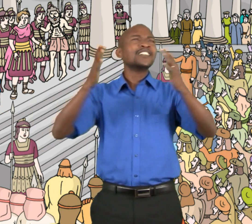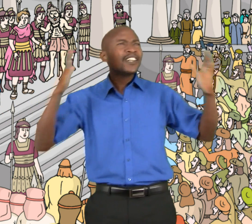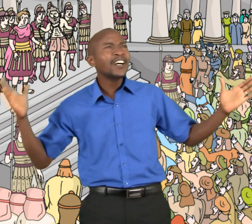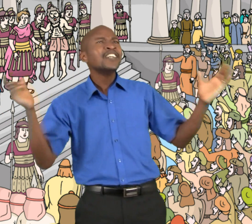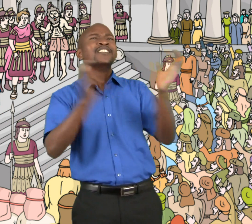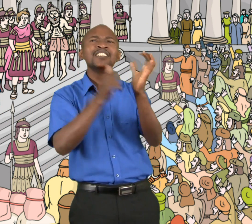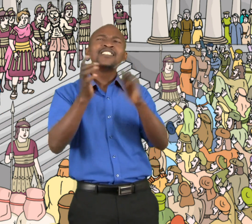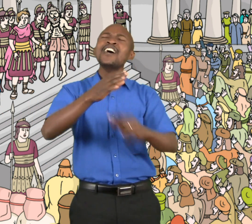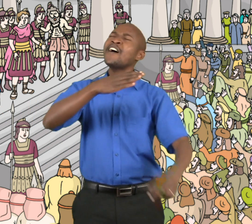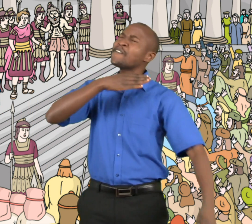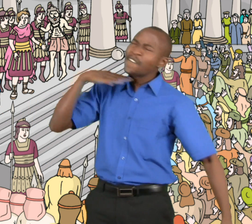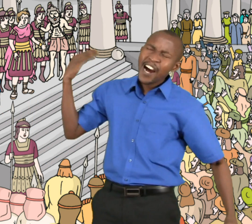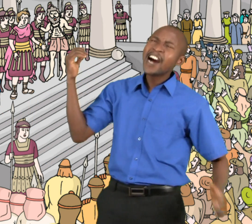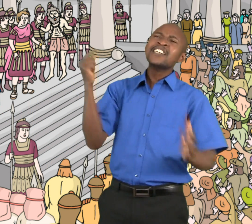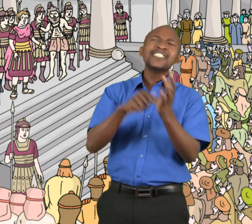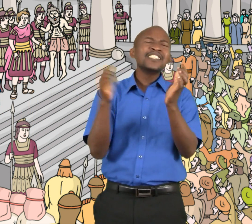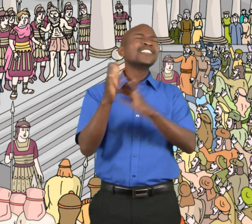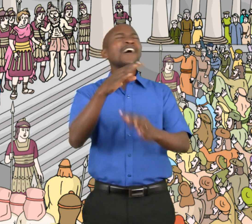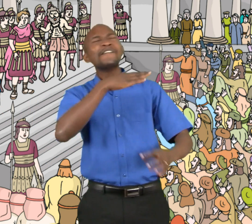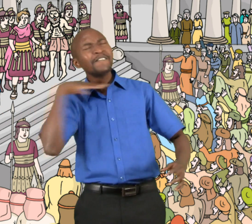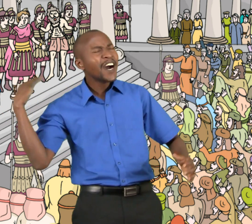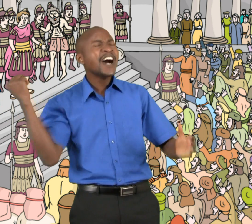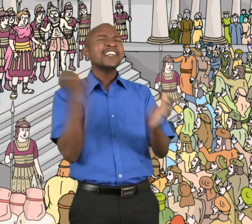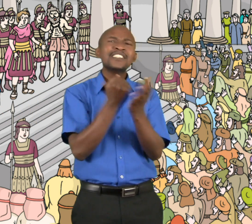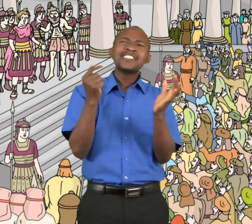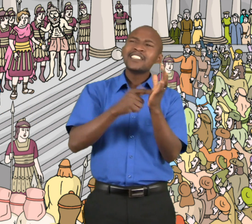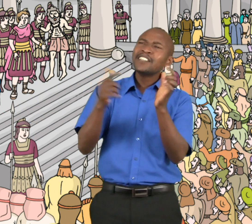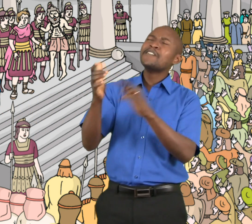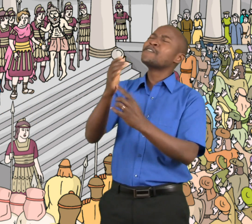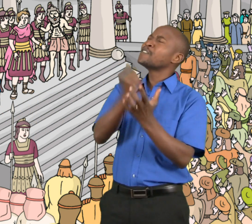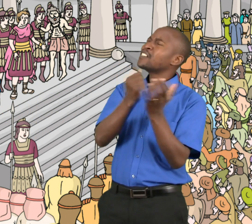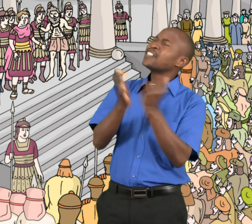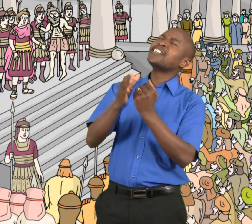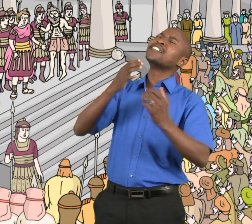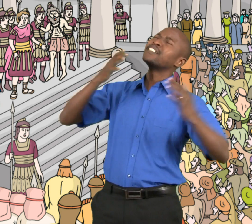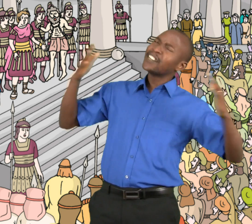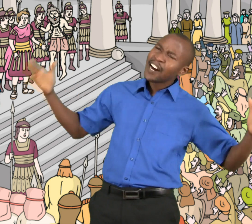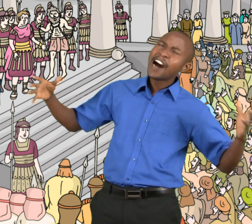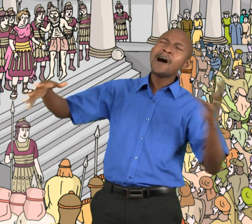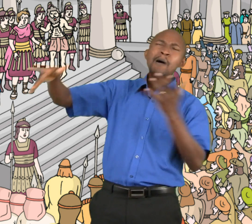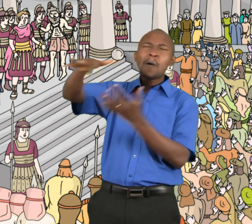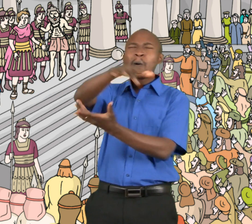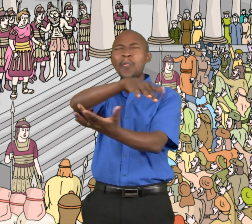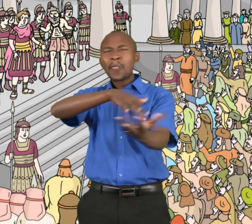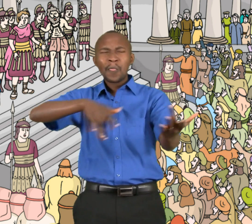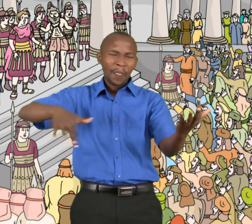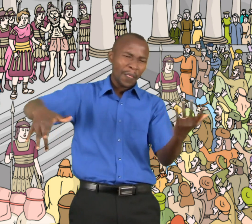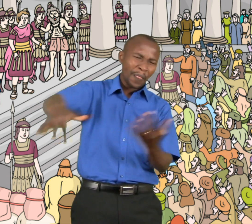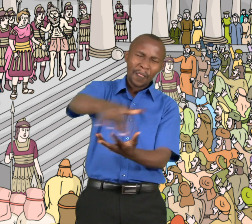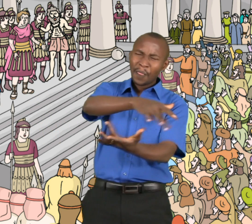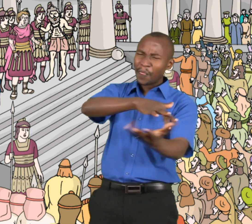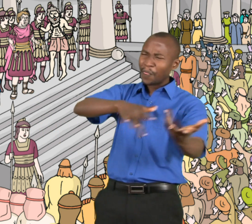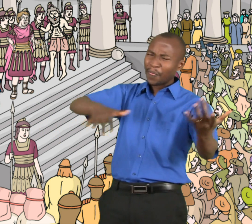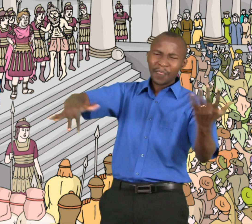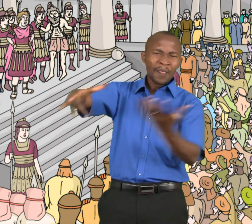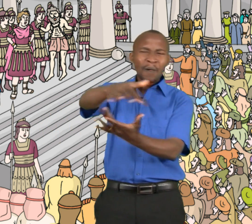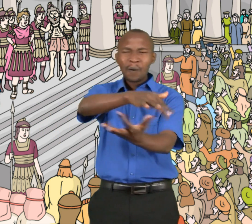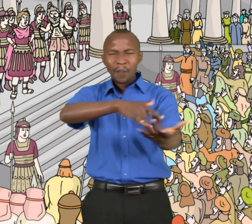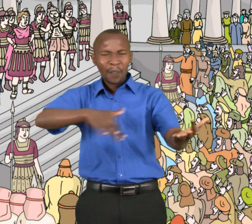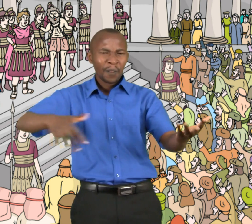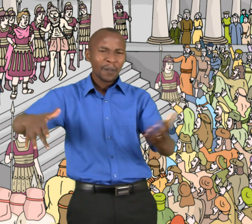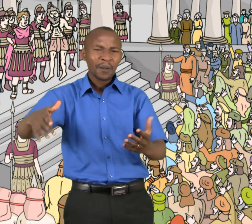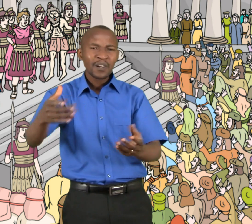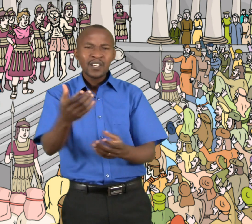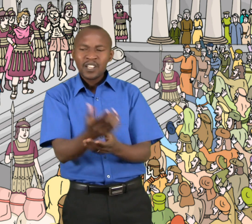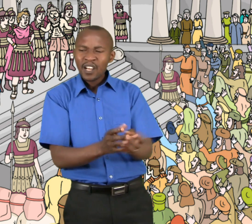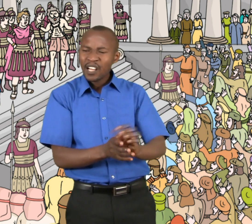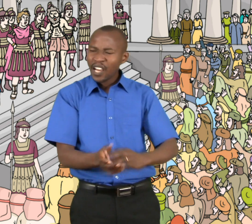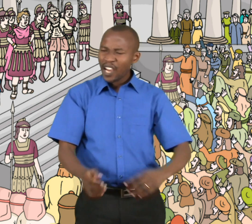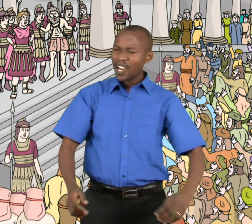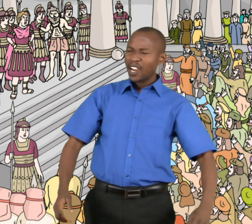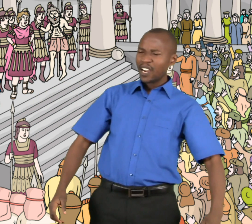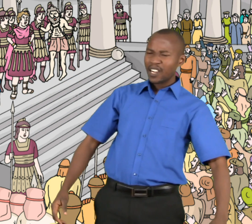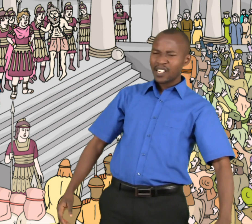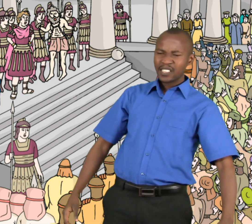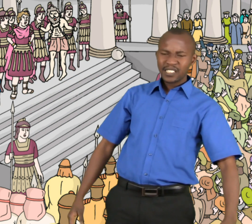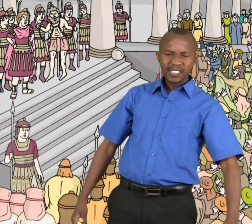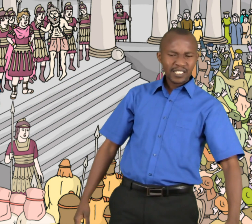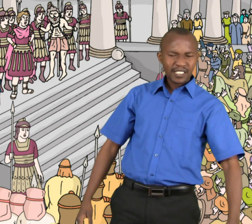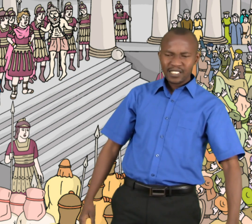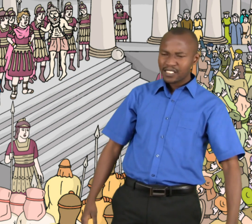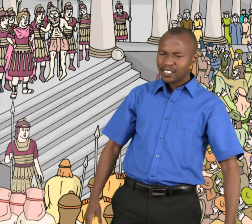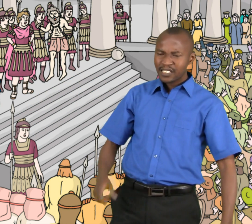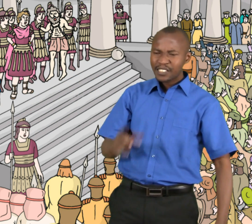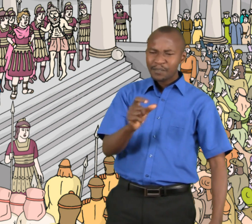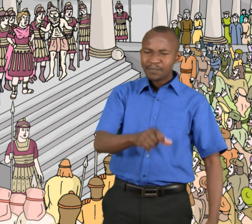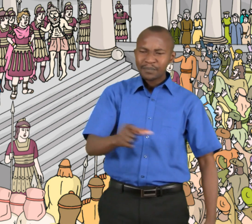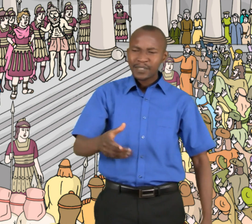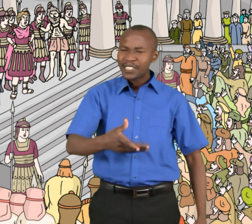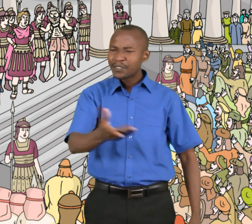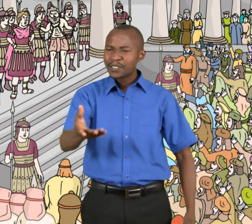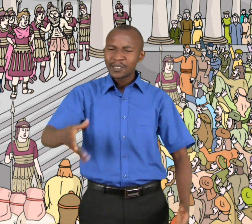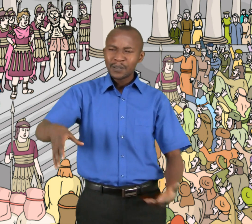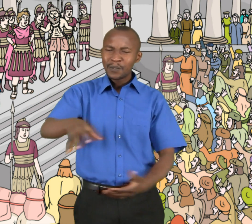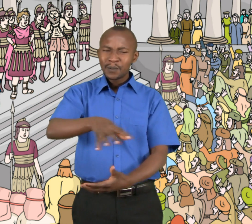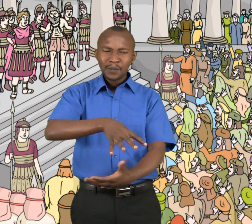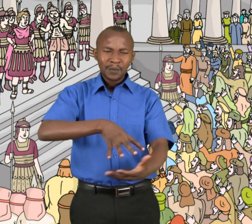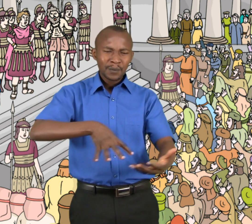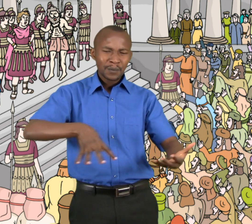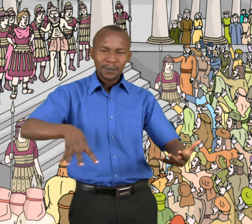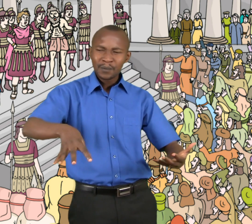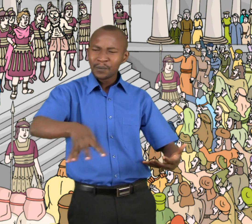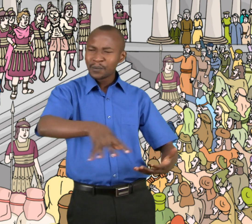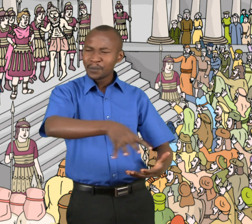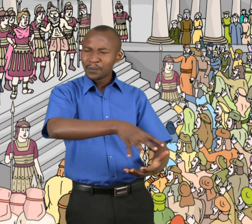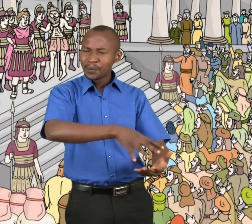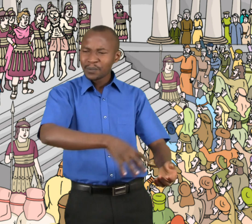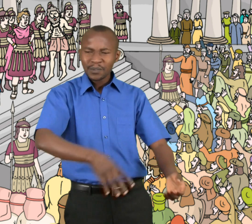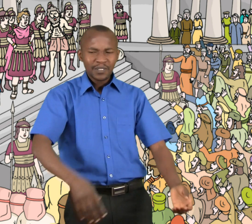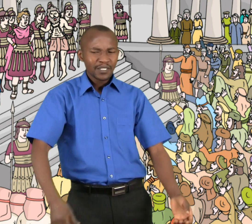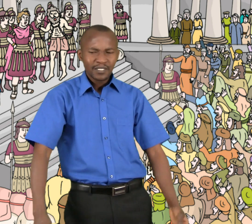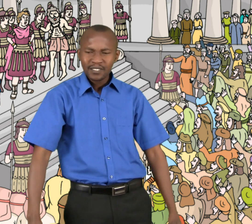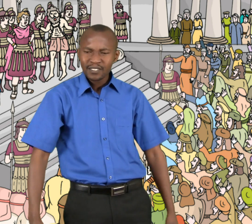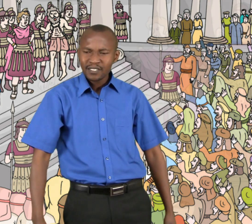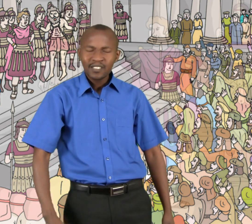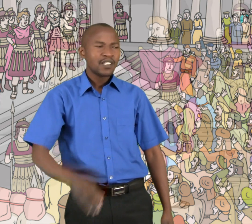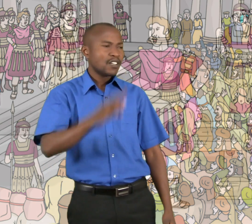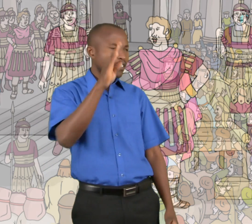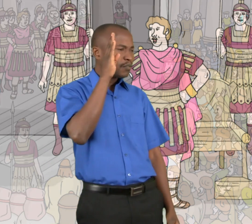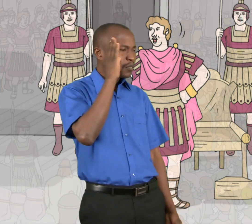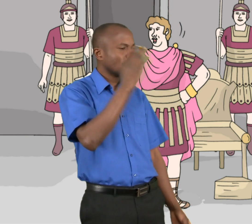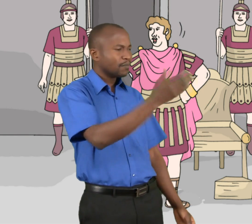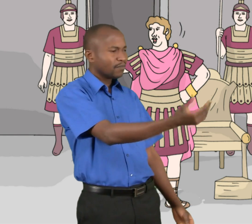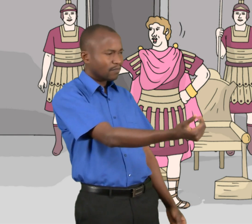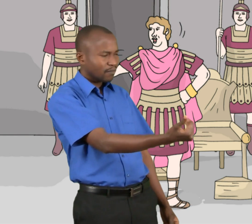But they shouted all the louder, “Crucify Him!”